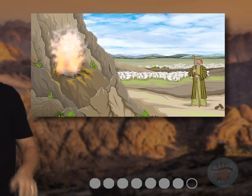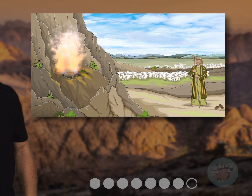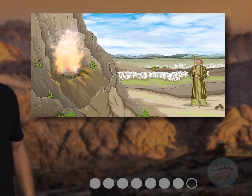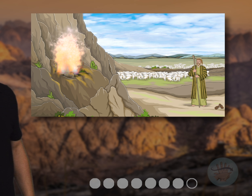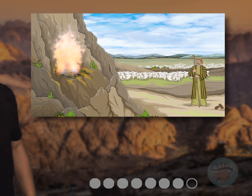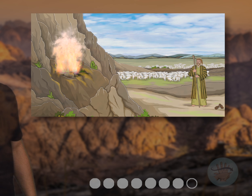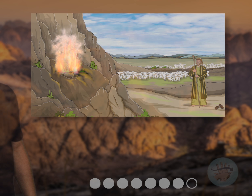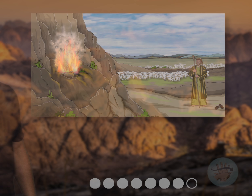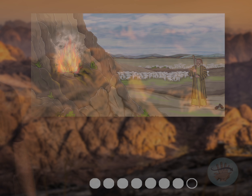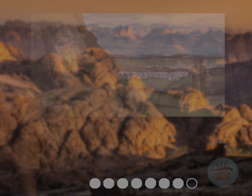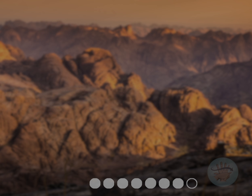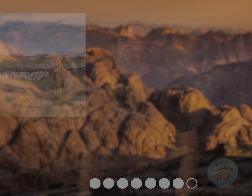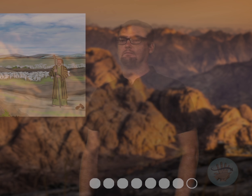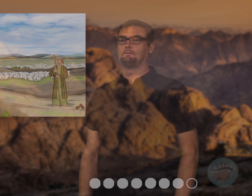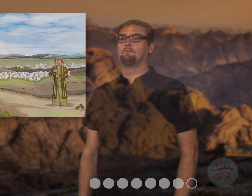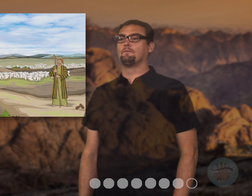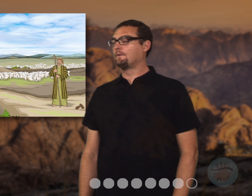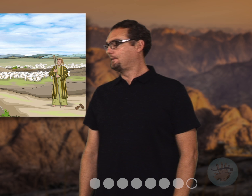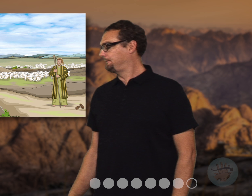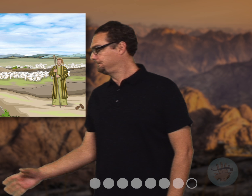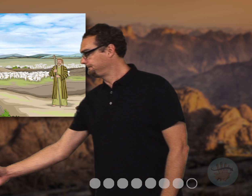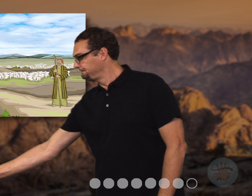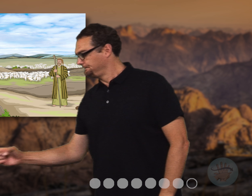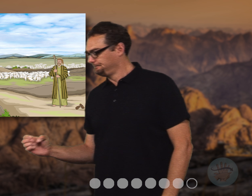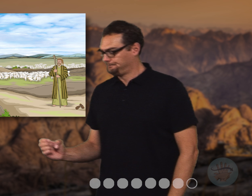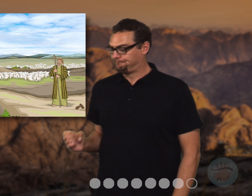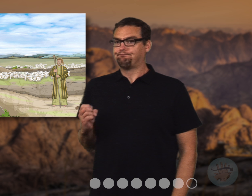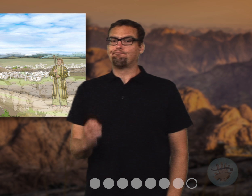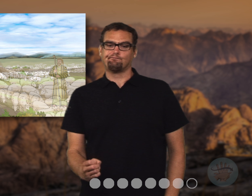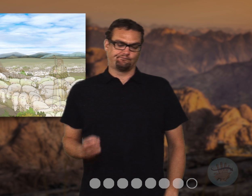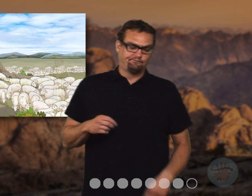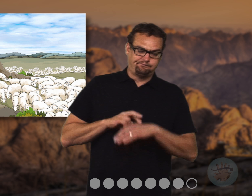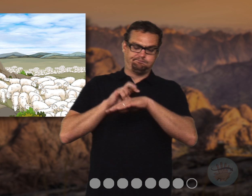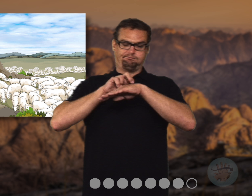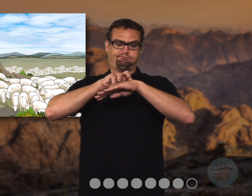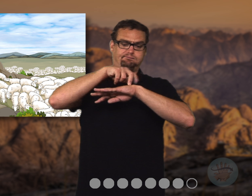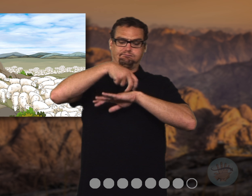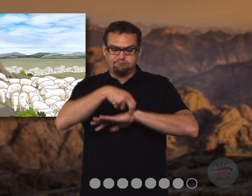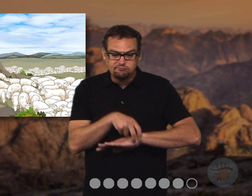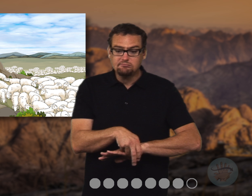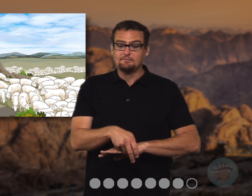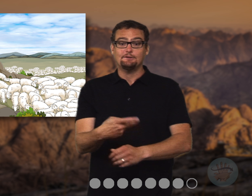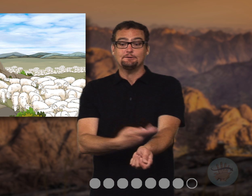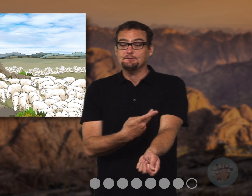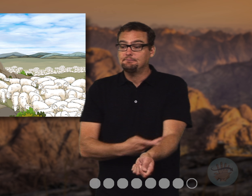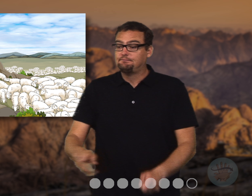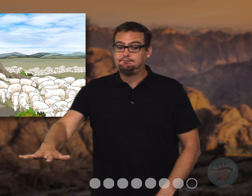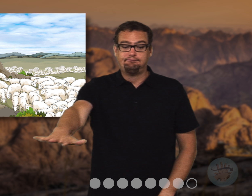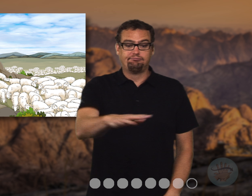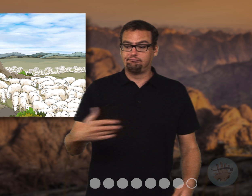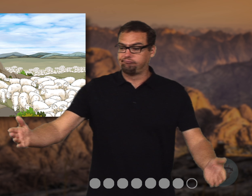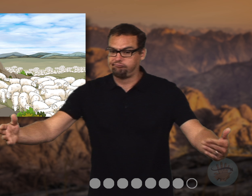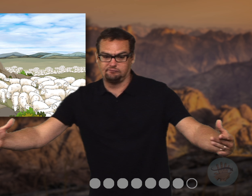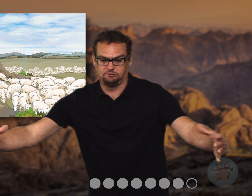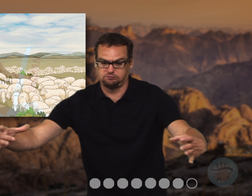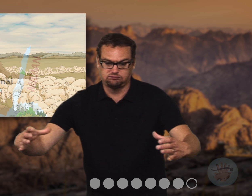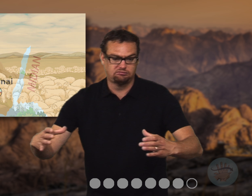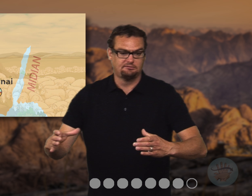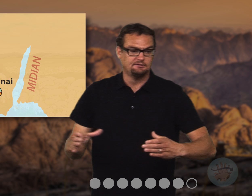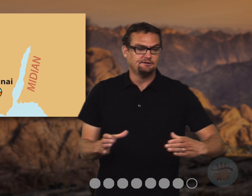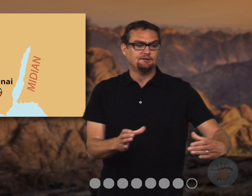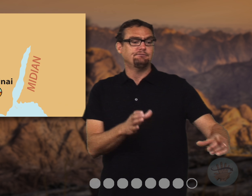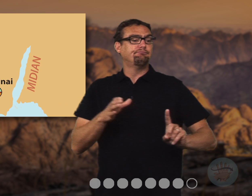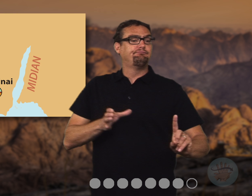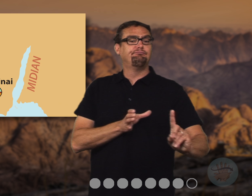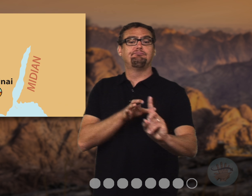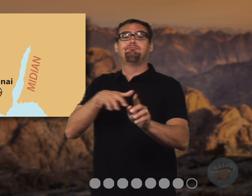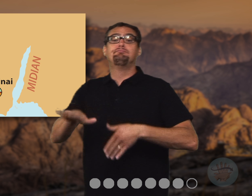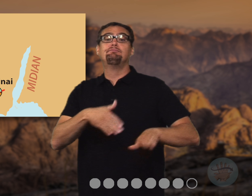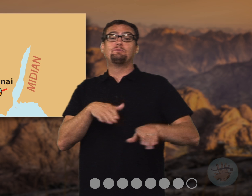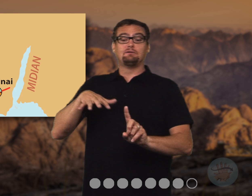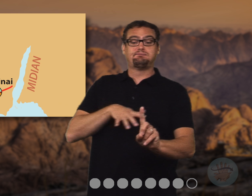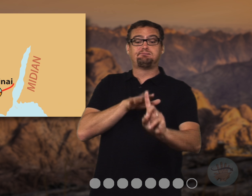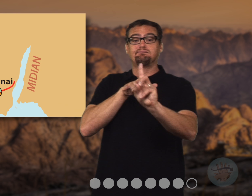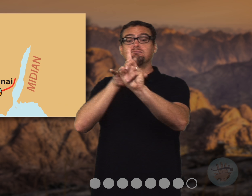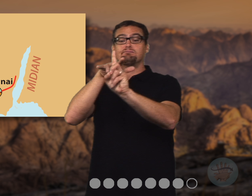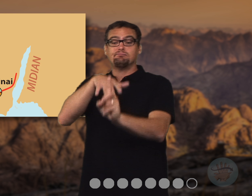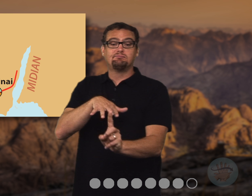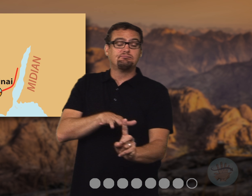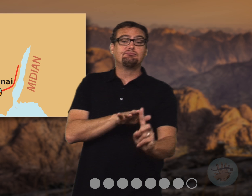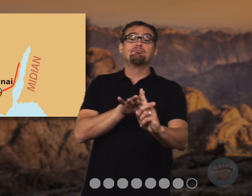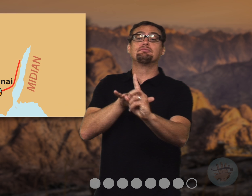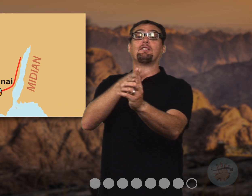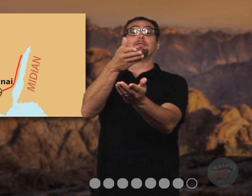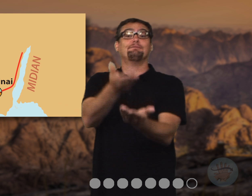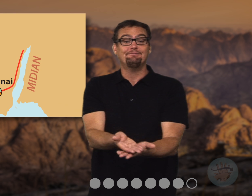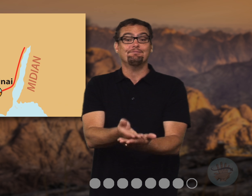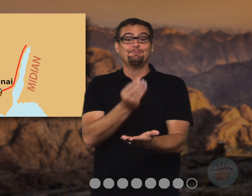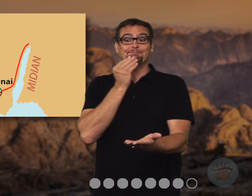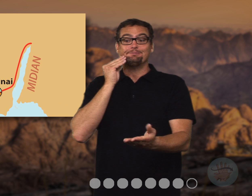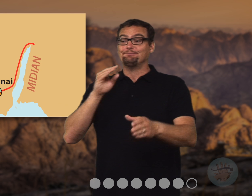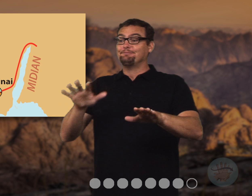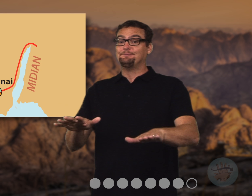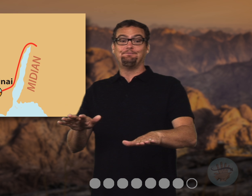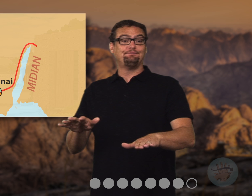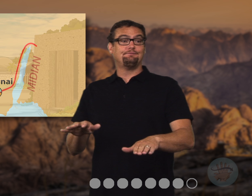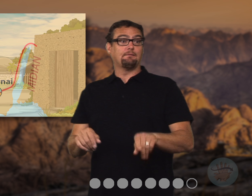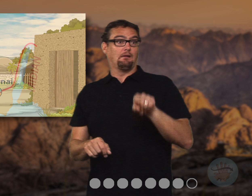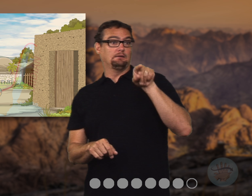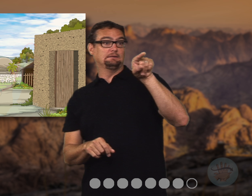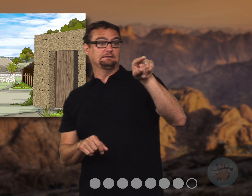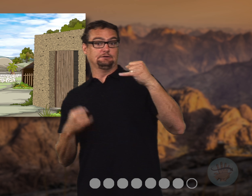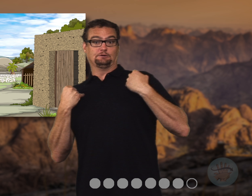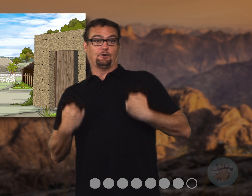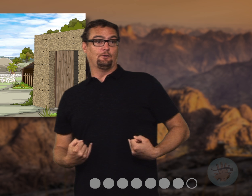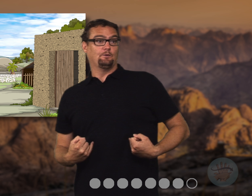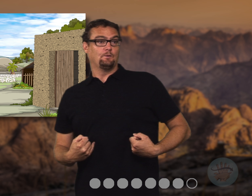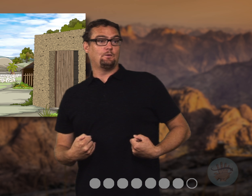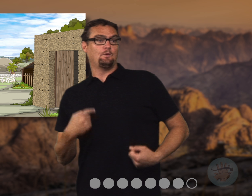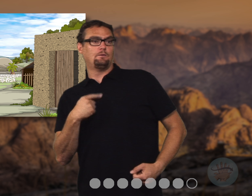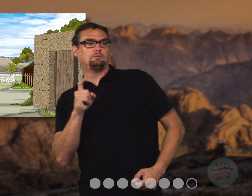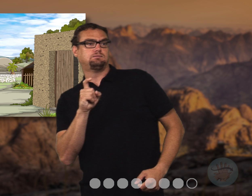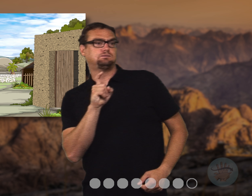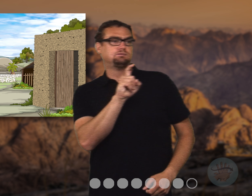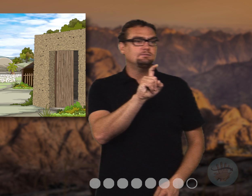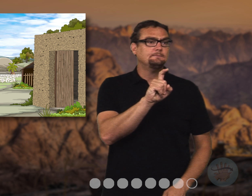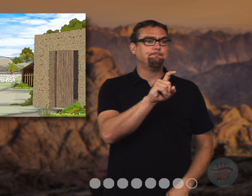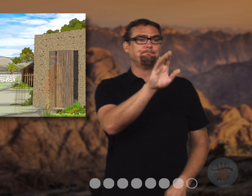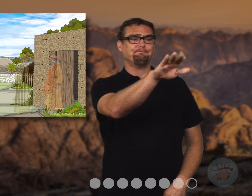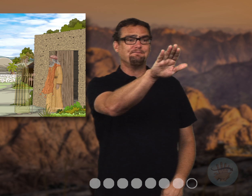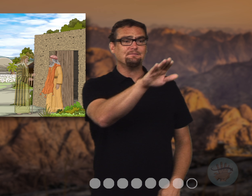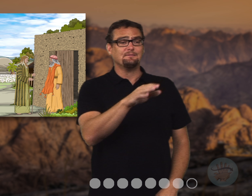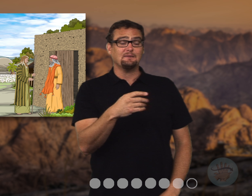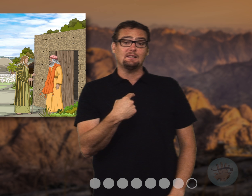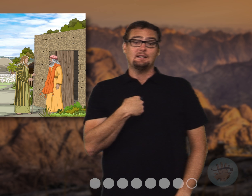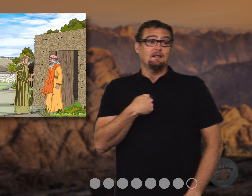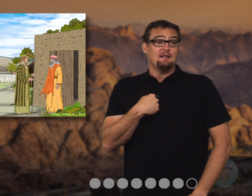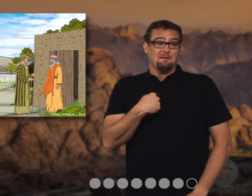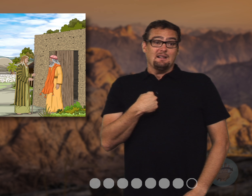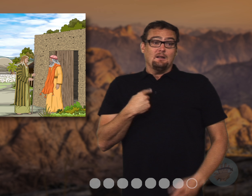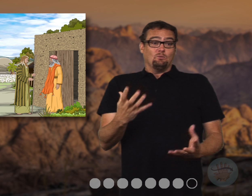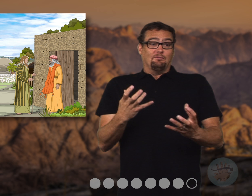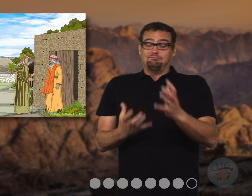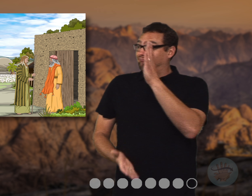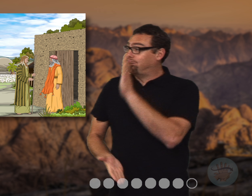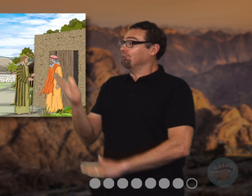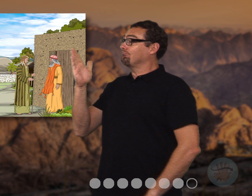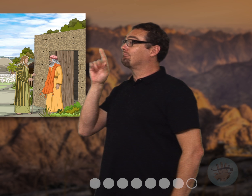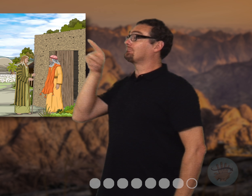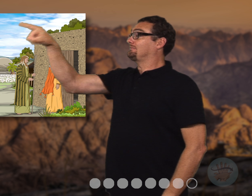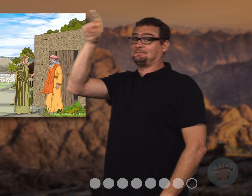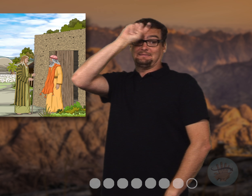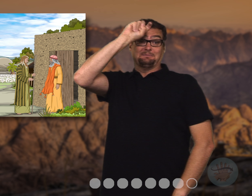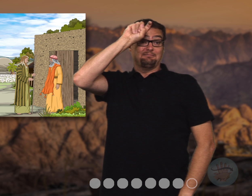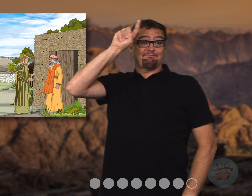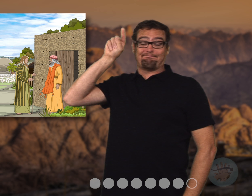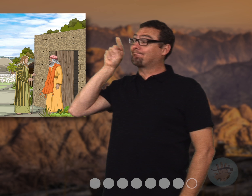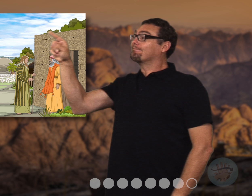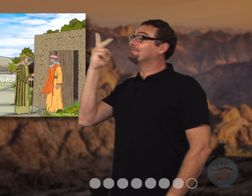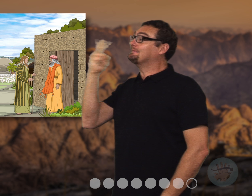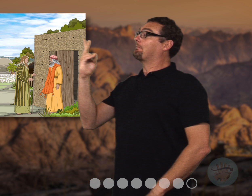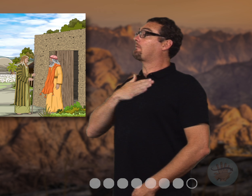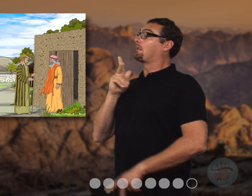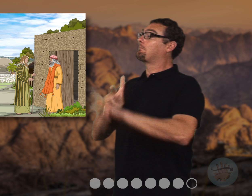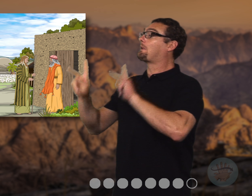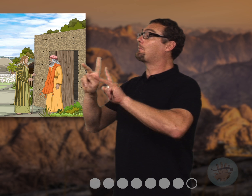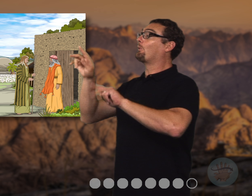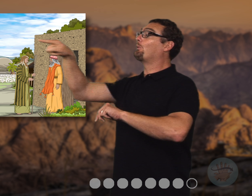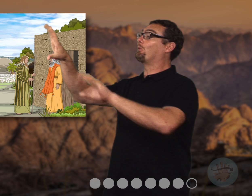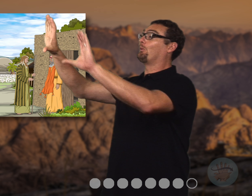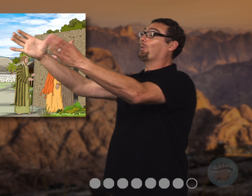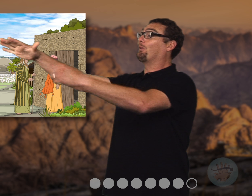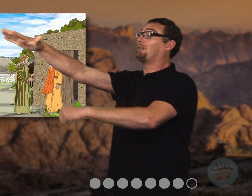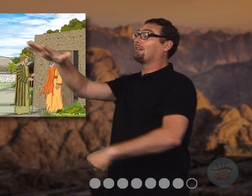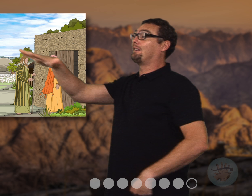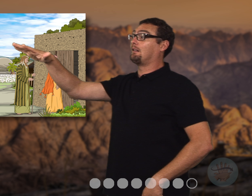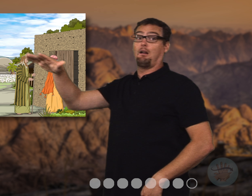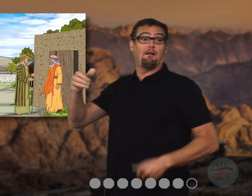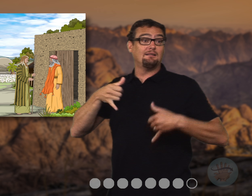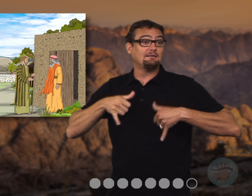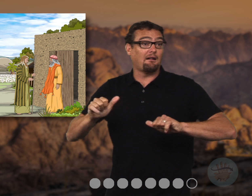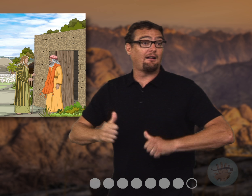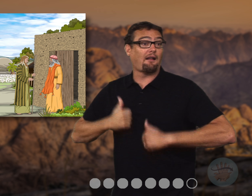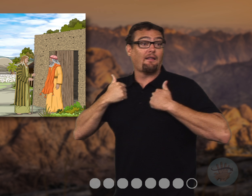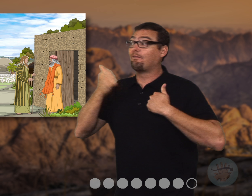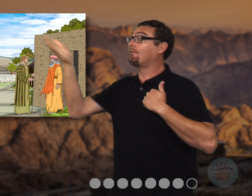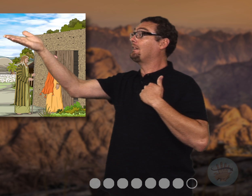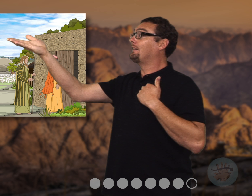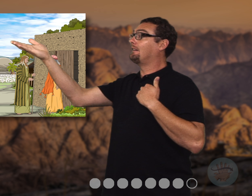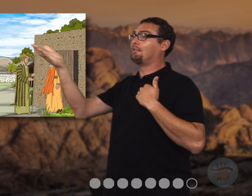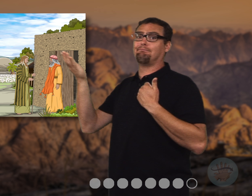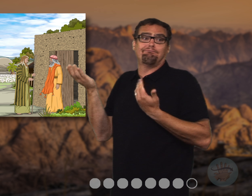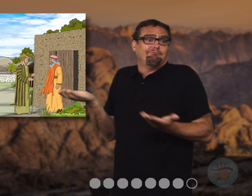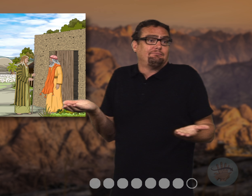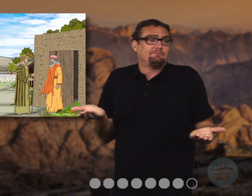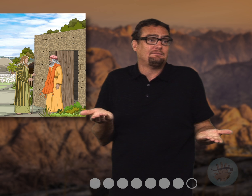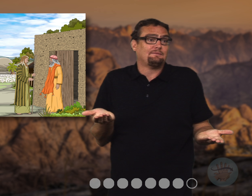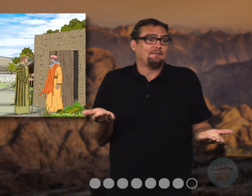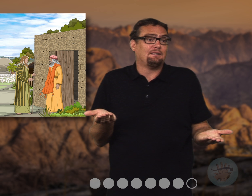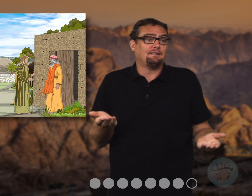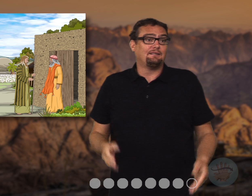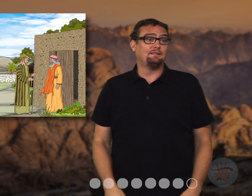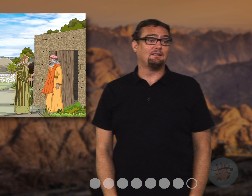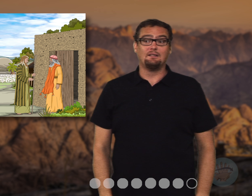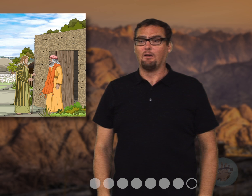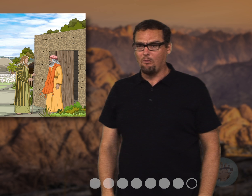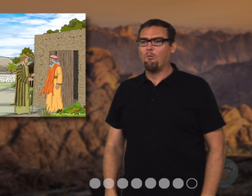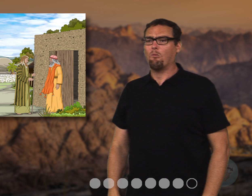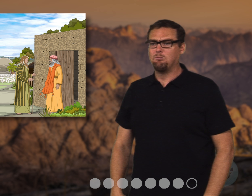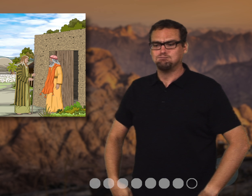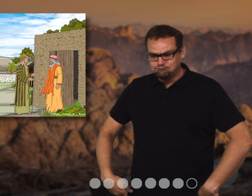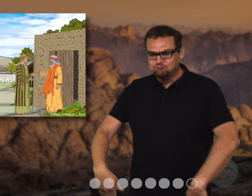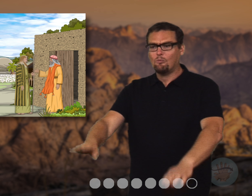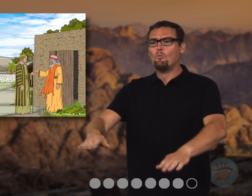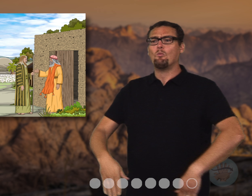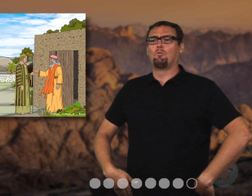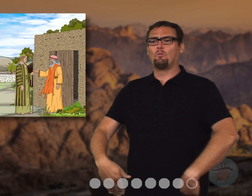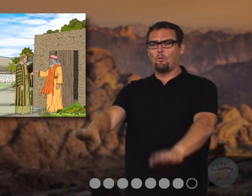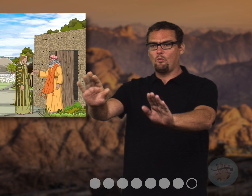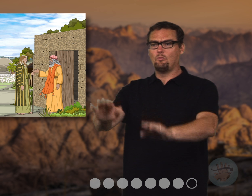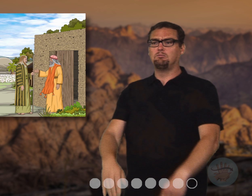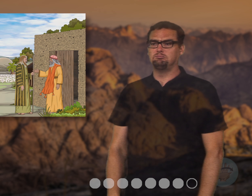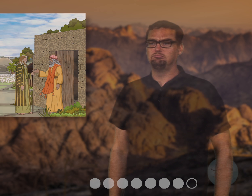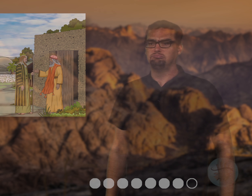Then Moses went back to his father-in-law Jethro and said to him, “Please let me return to my brothers in Egypt to see if they are still alive.”